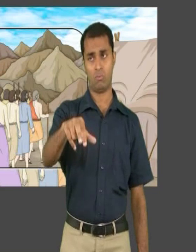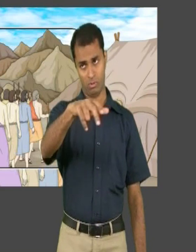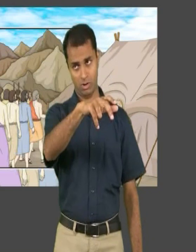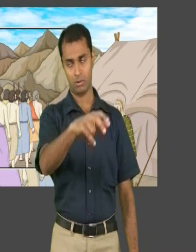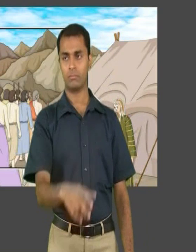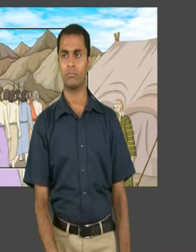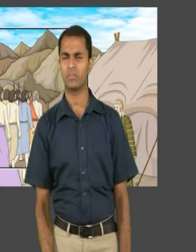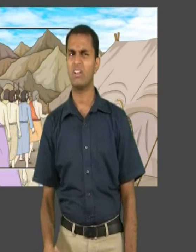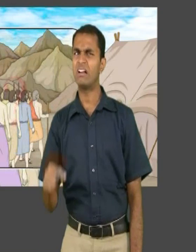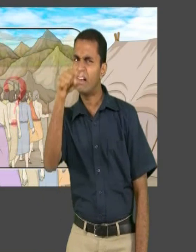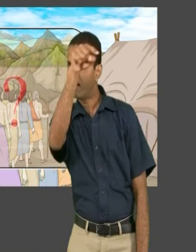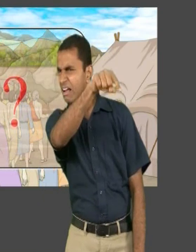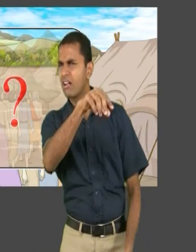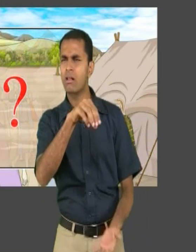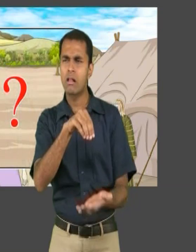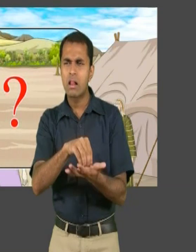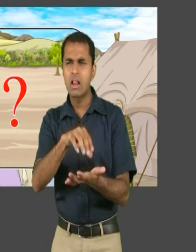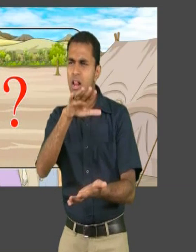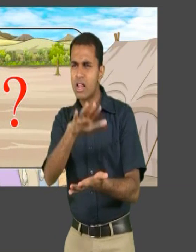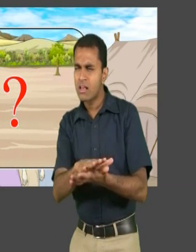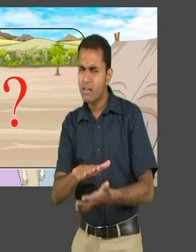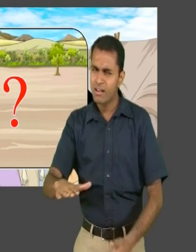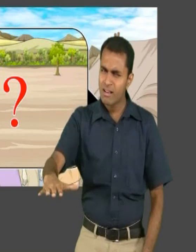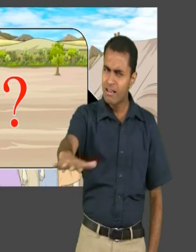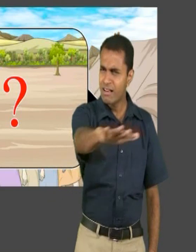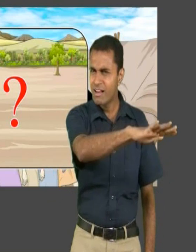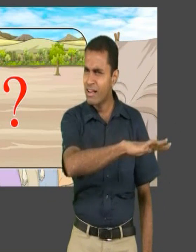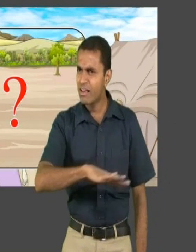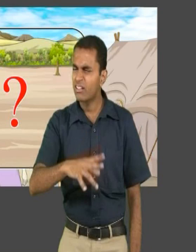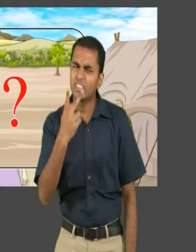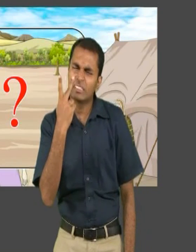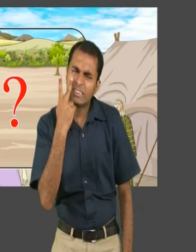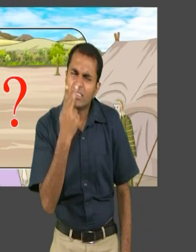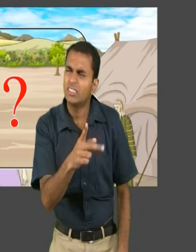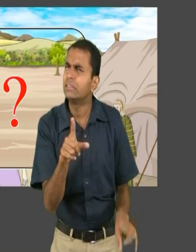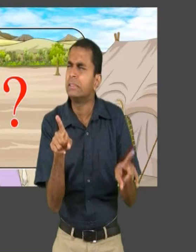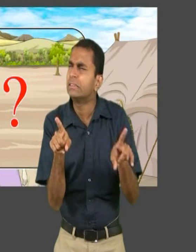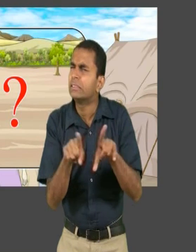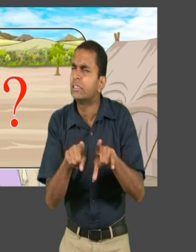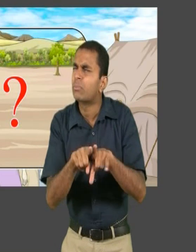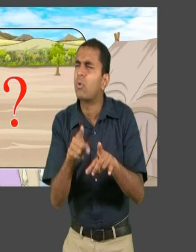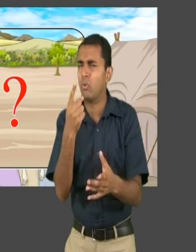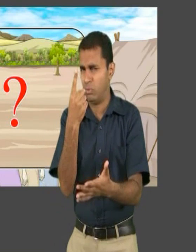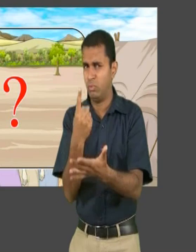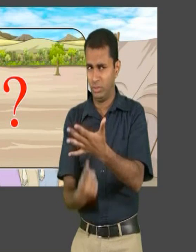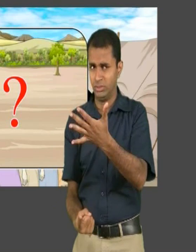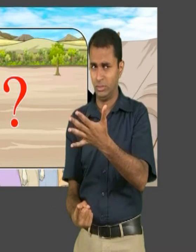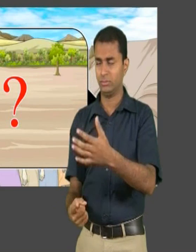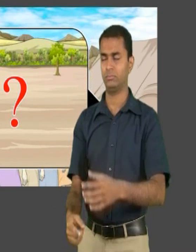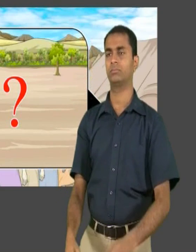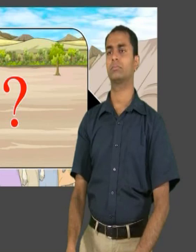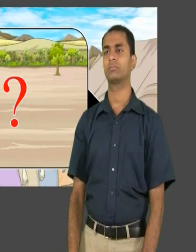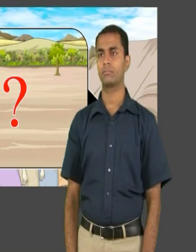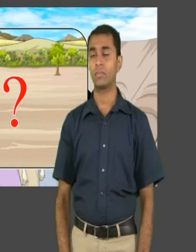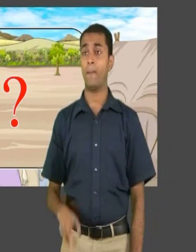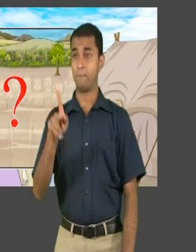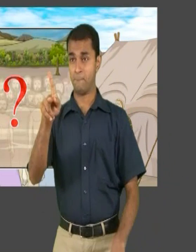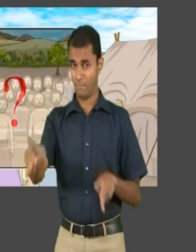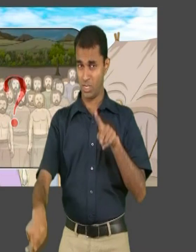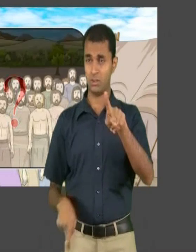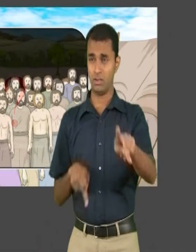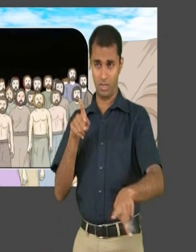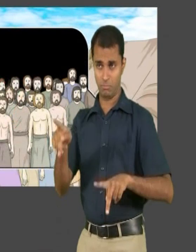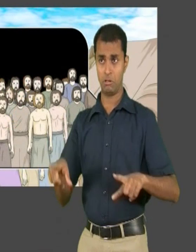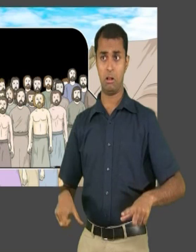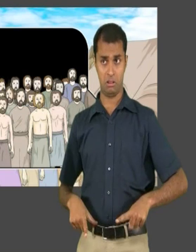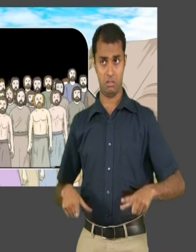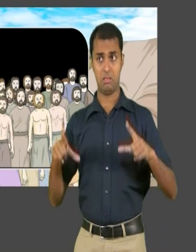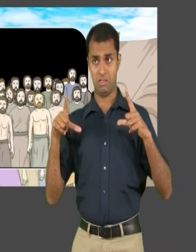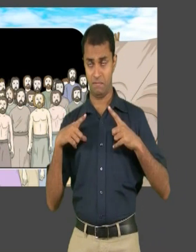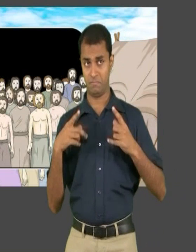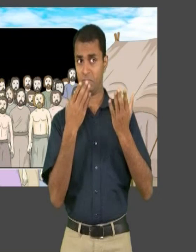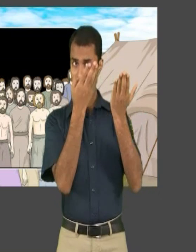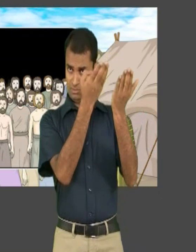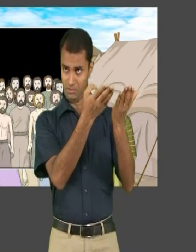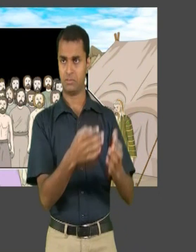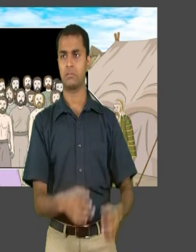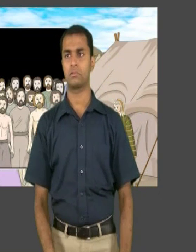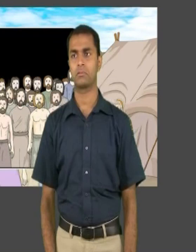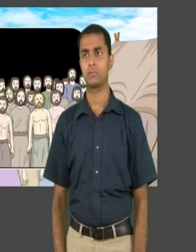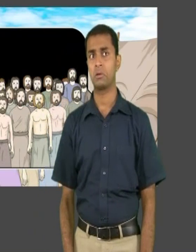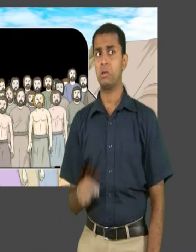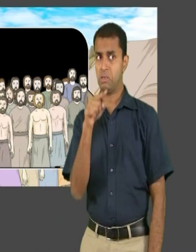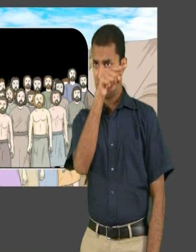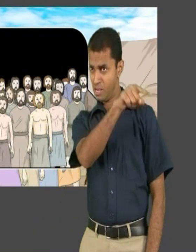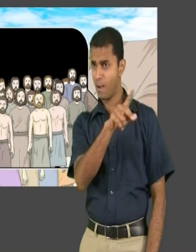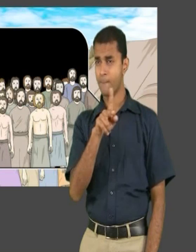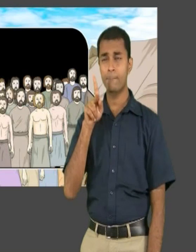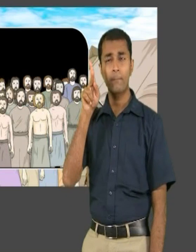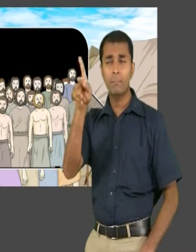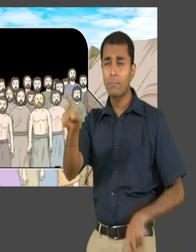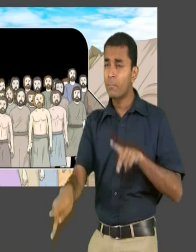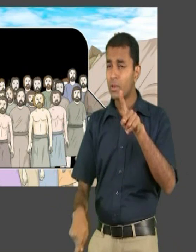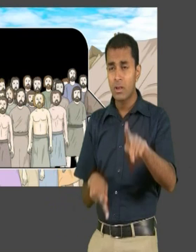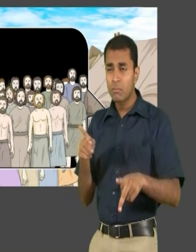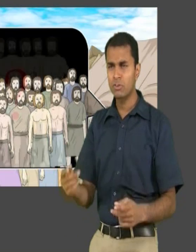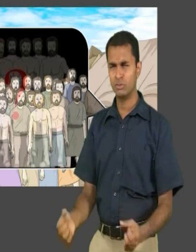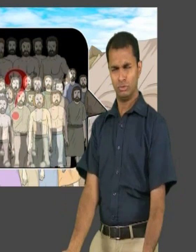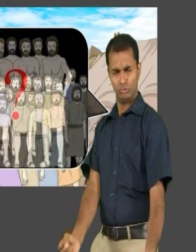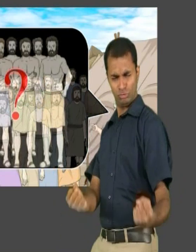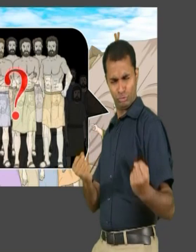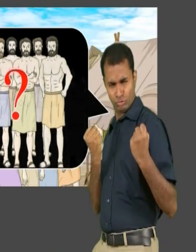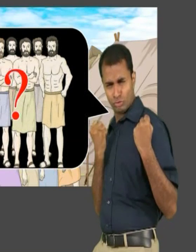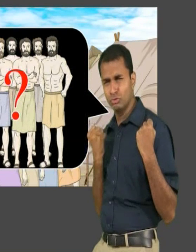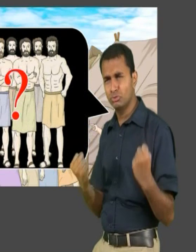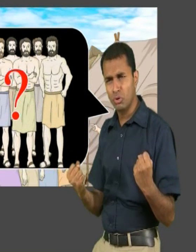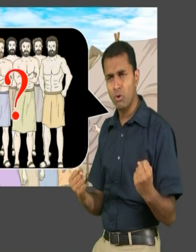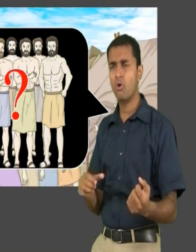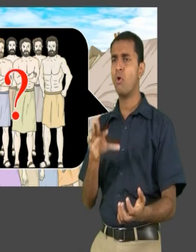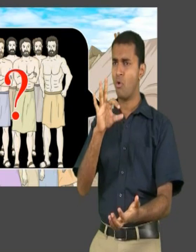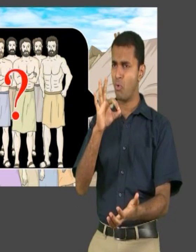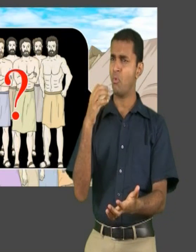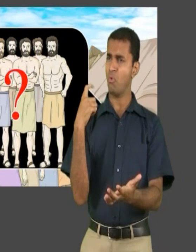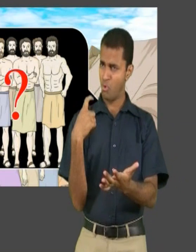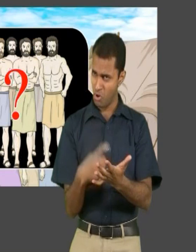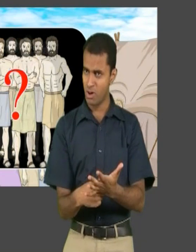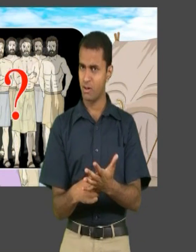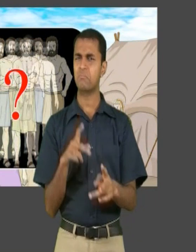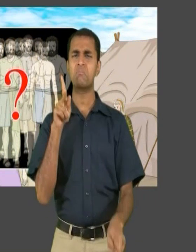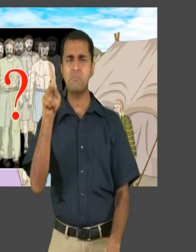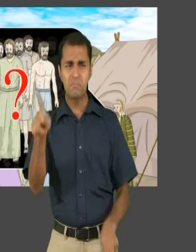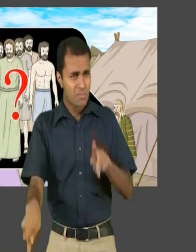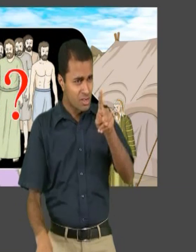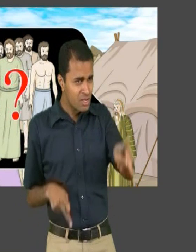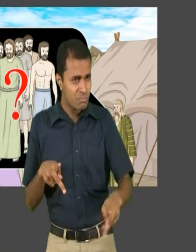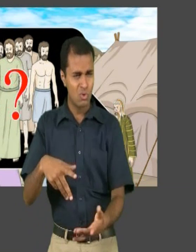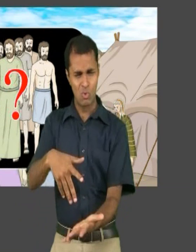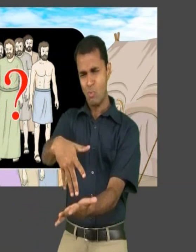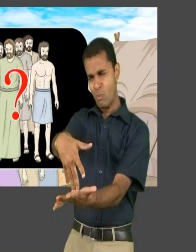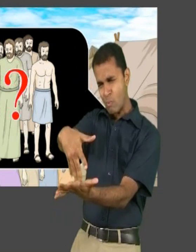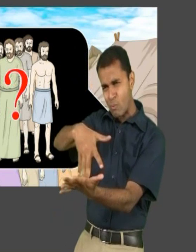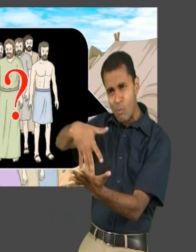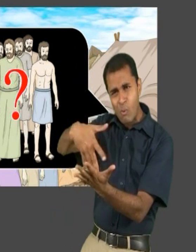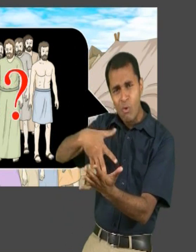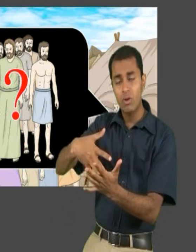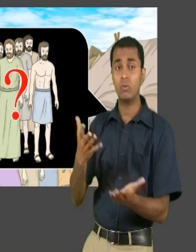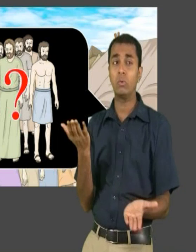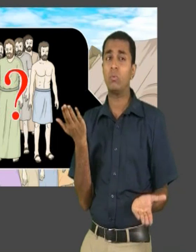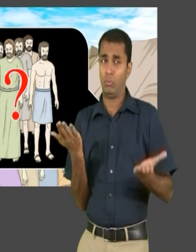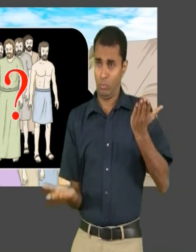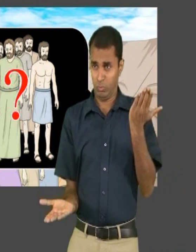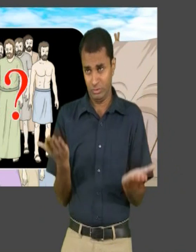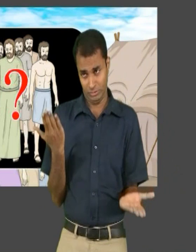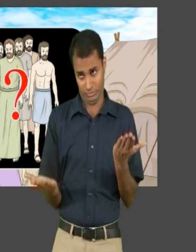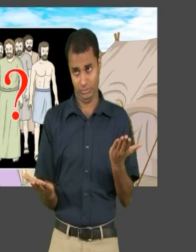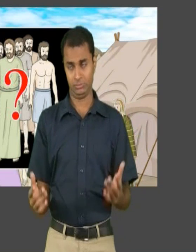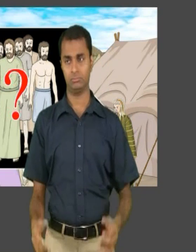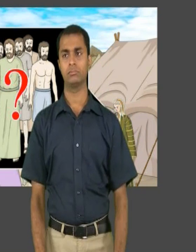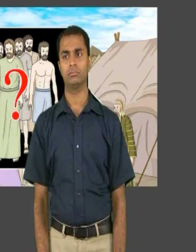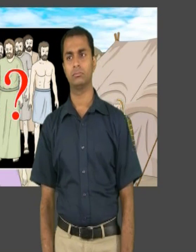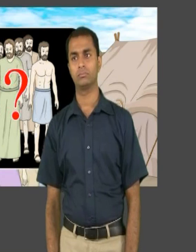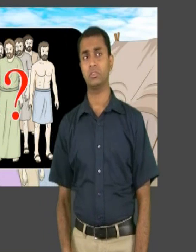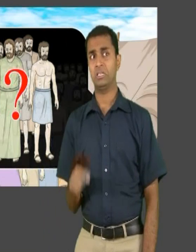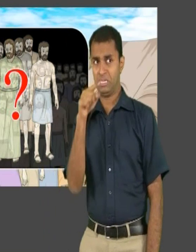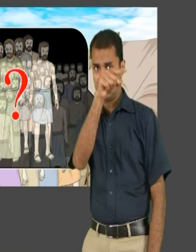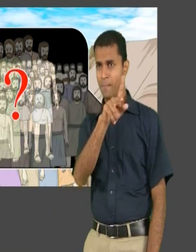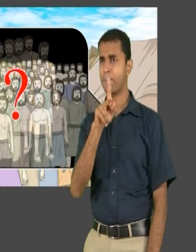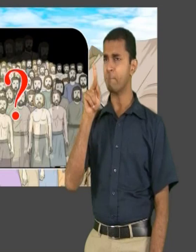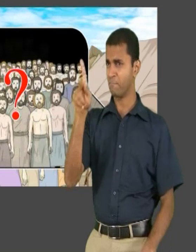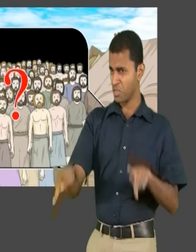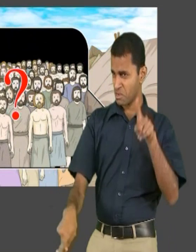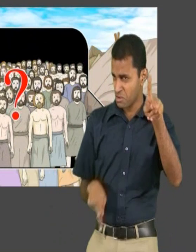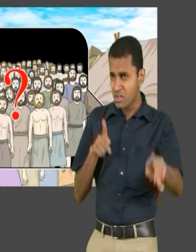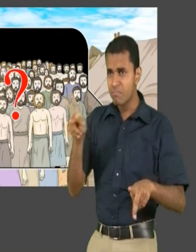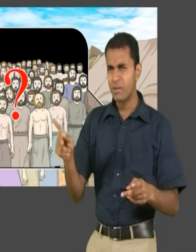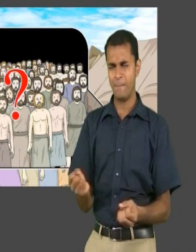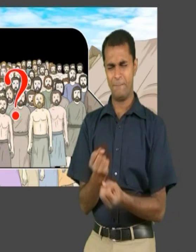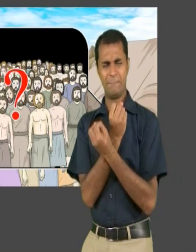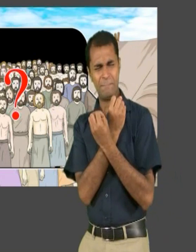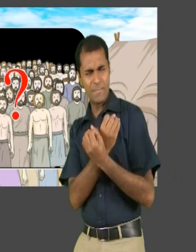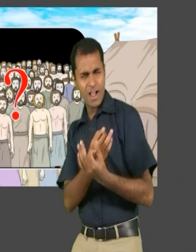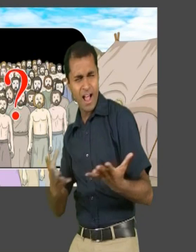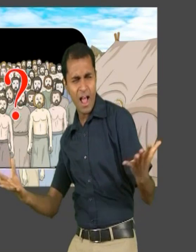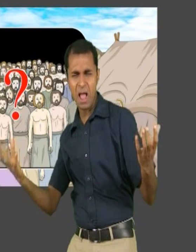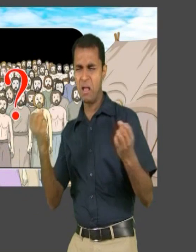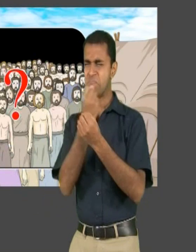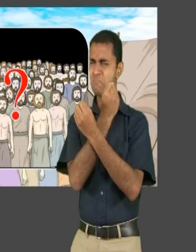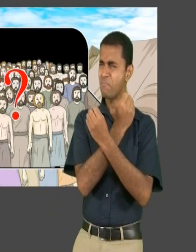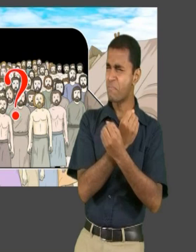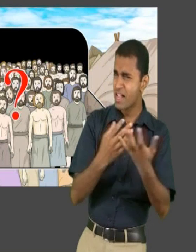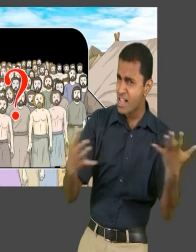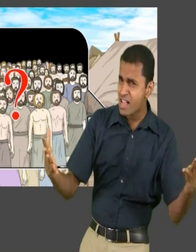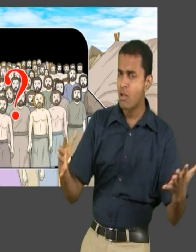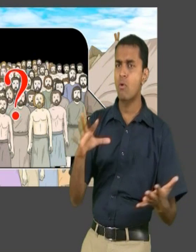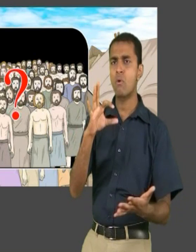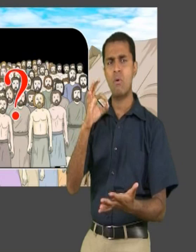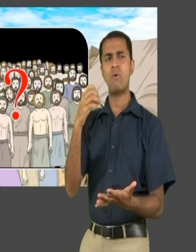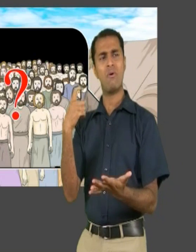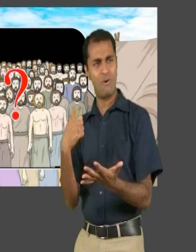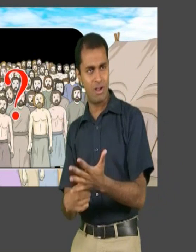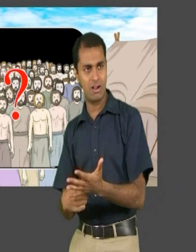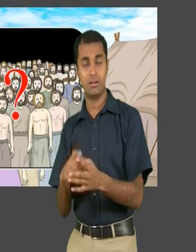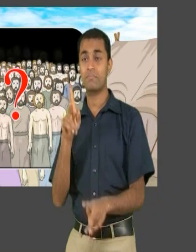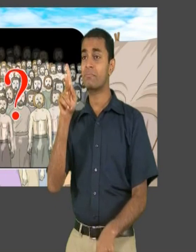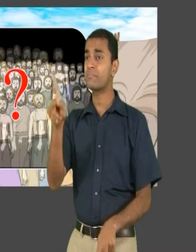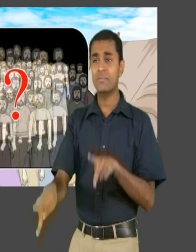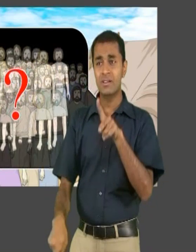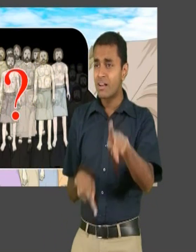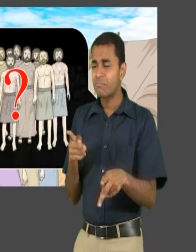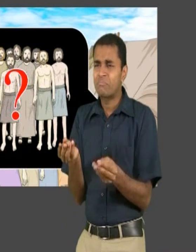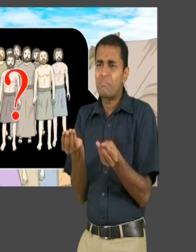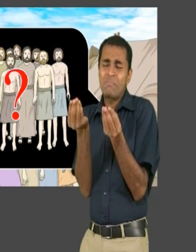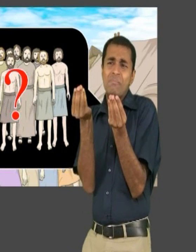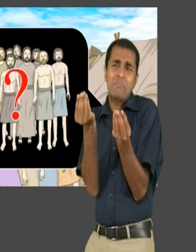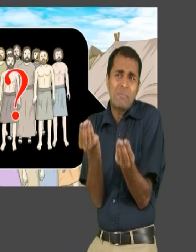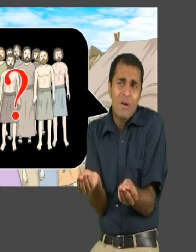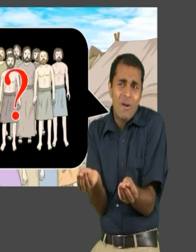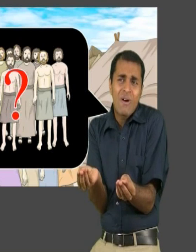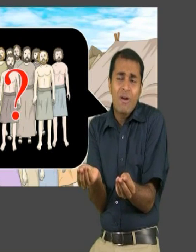See what the land is like and whether its people are strong or weak, few or many.